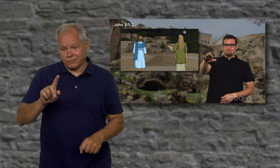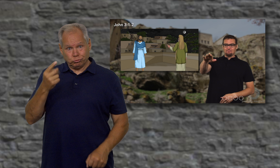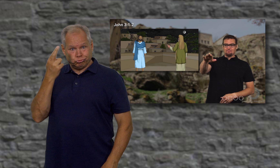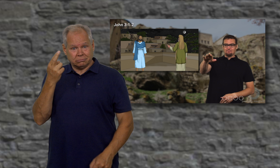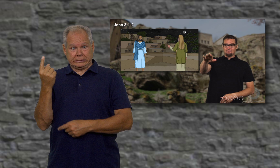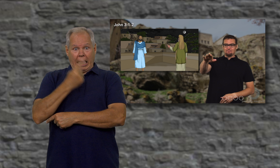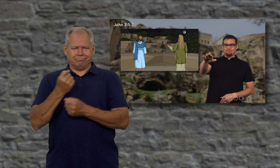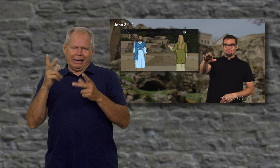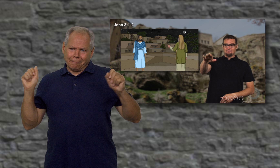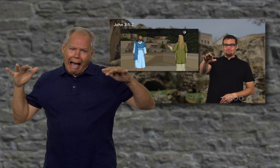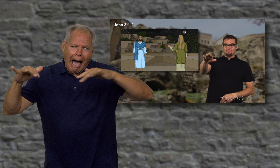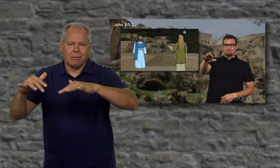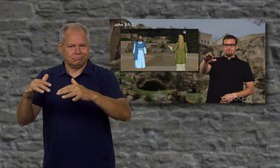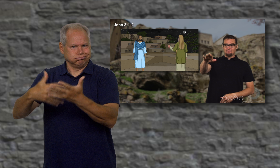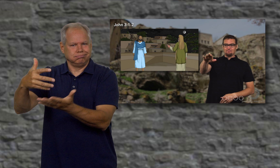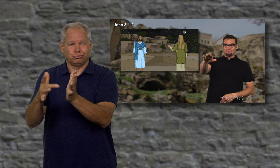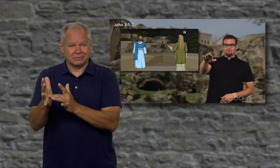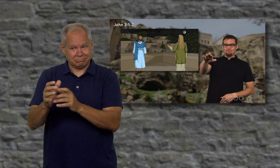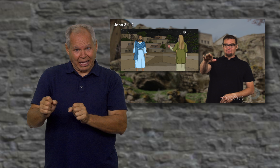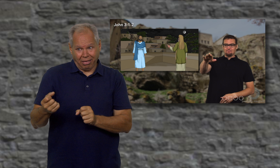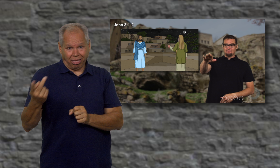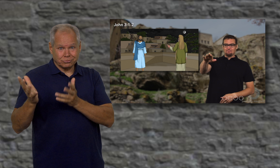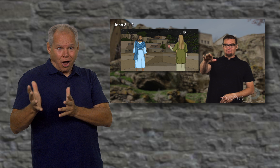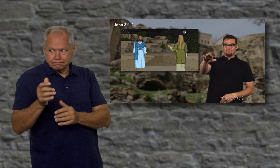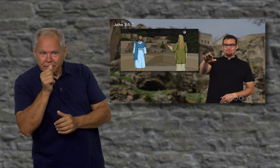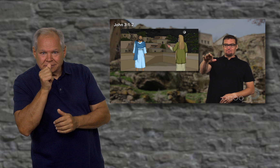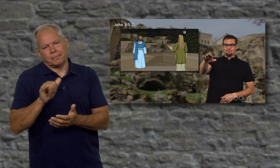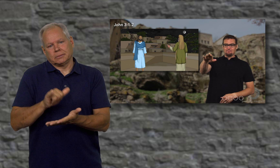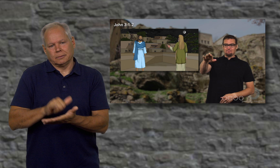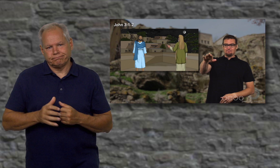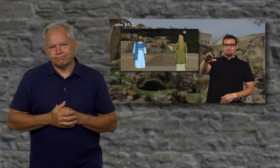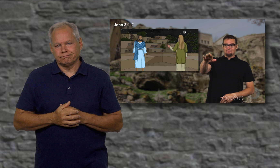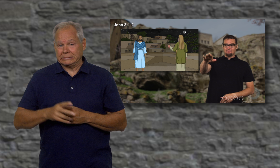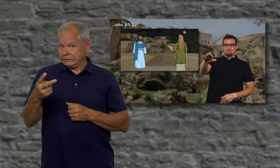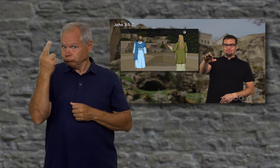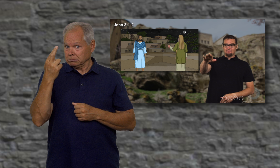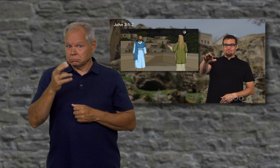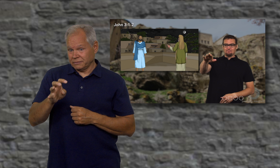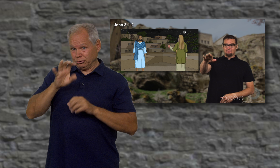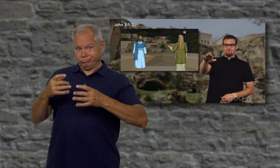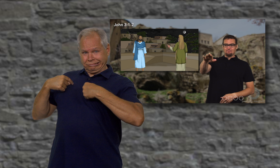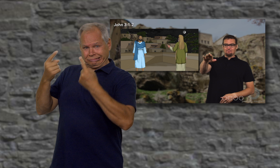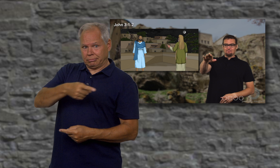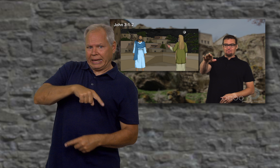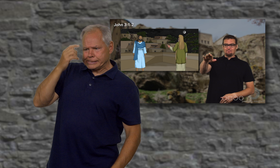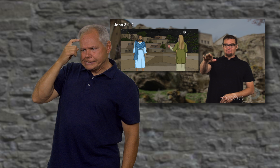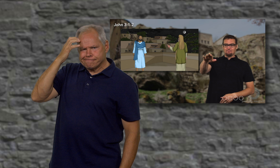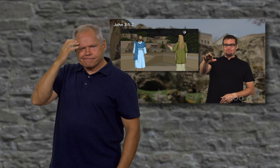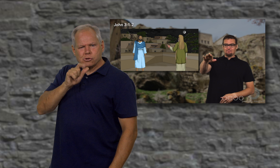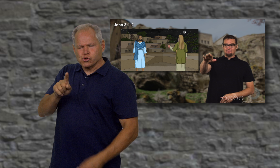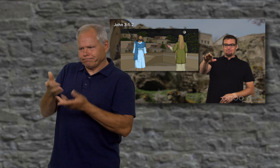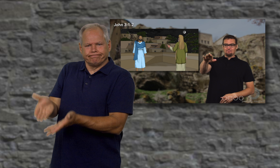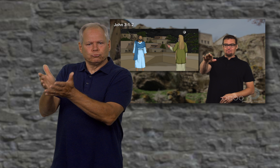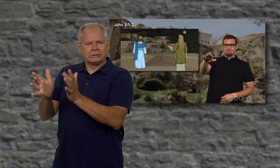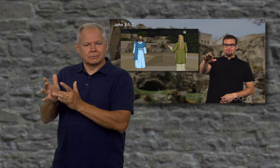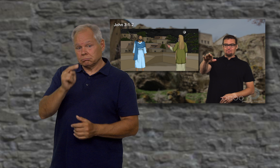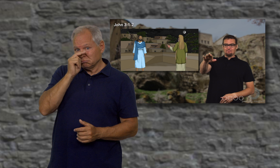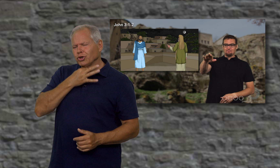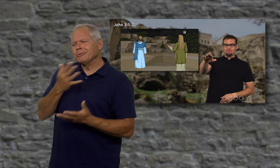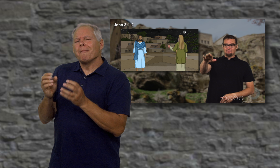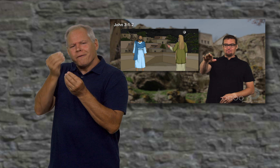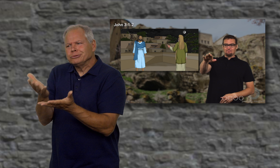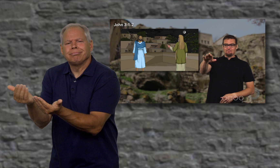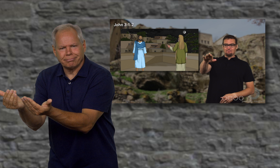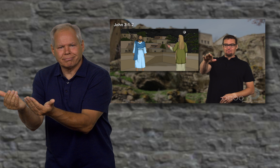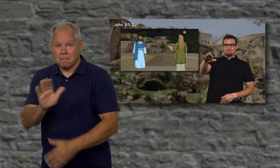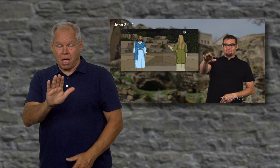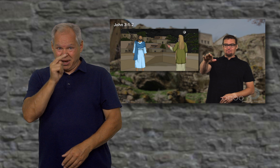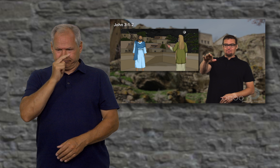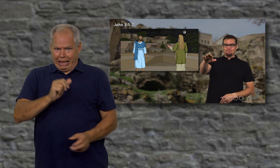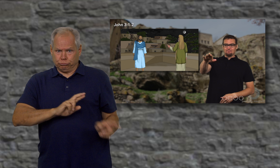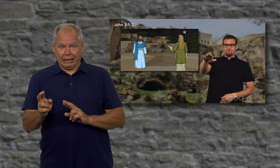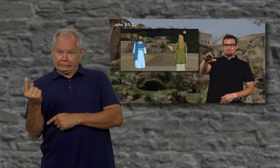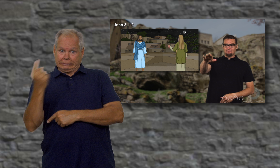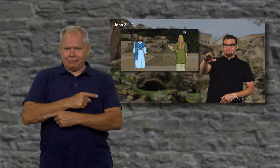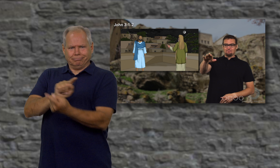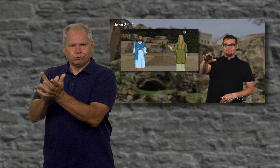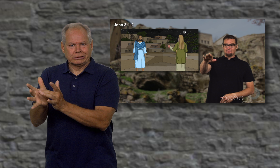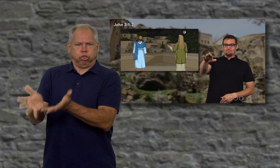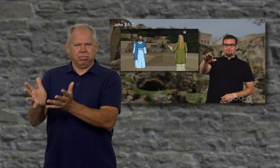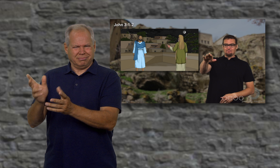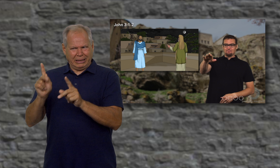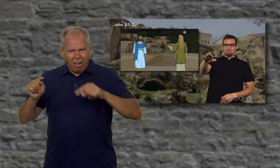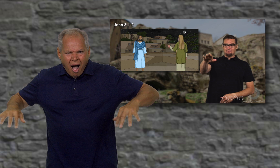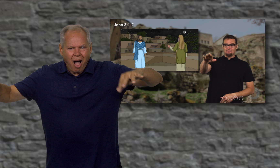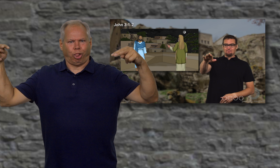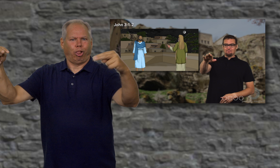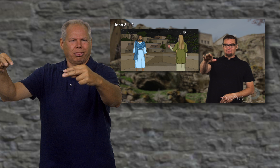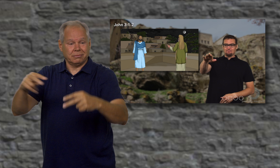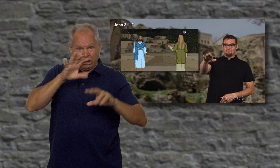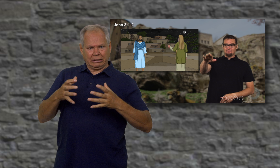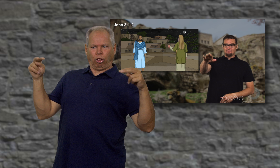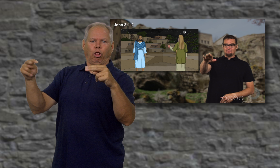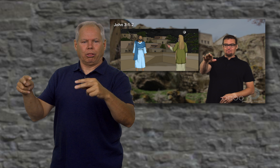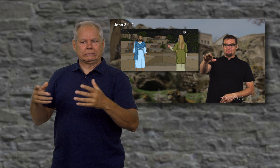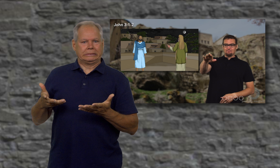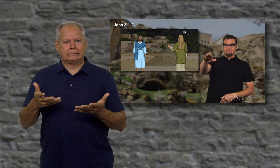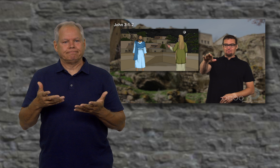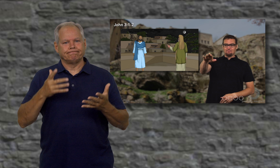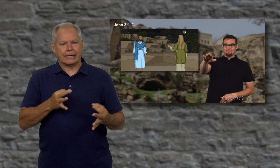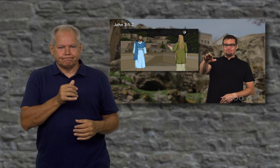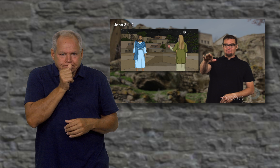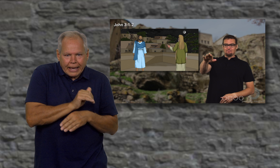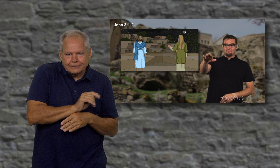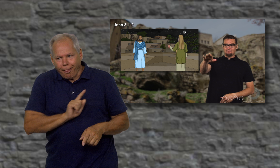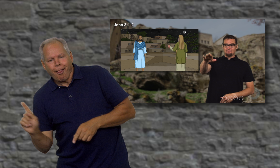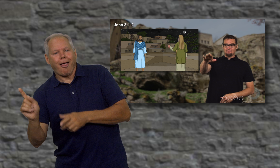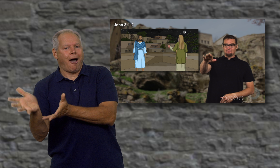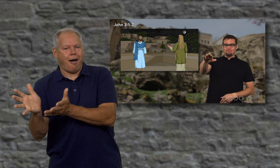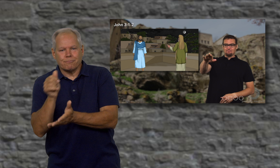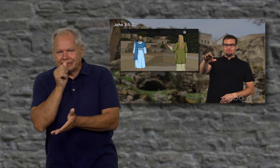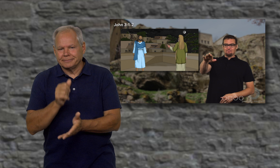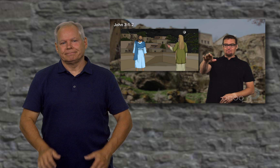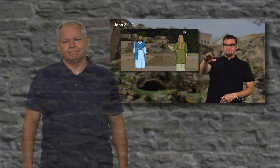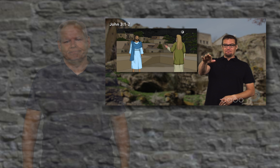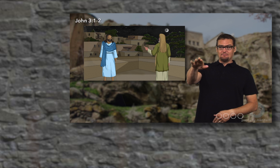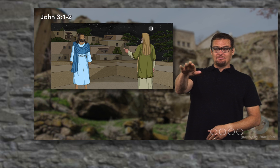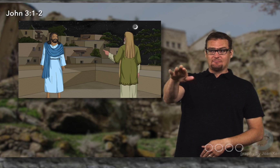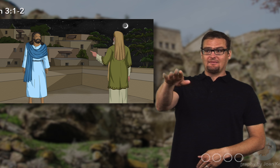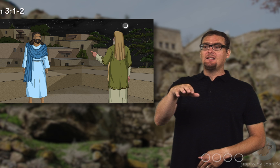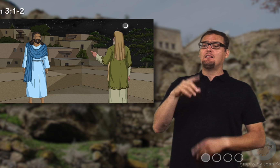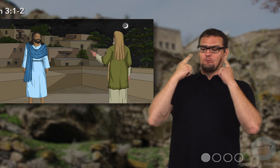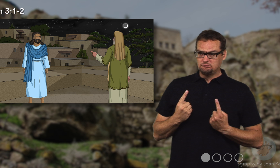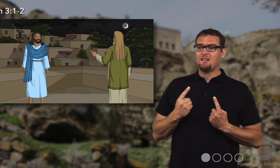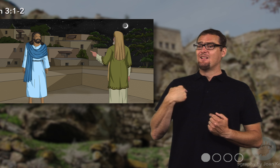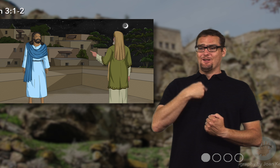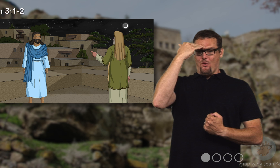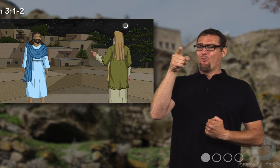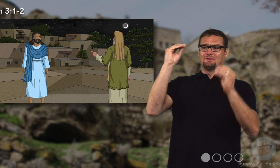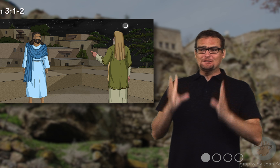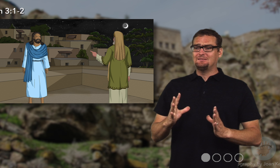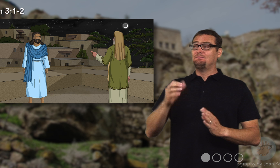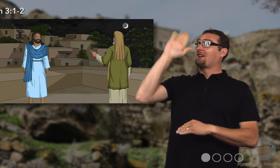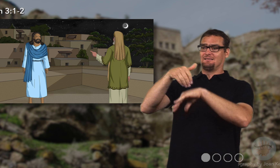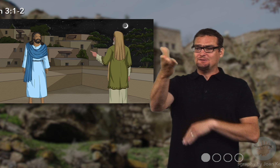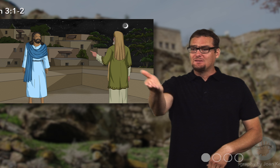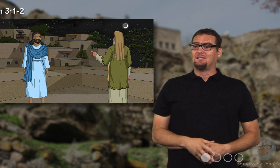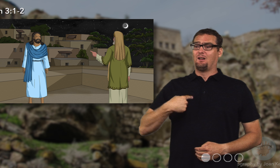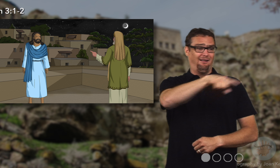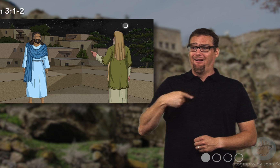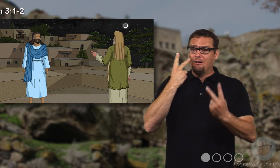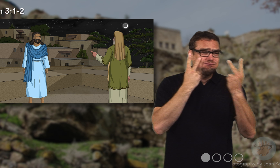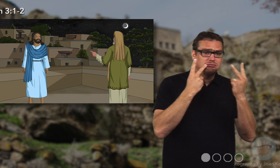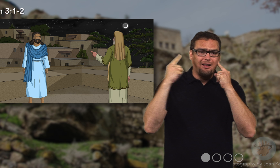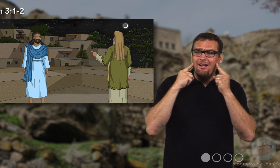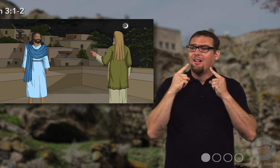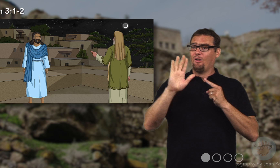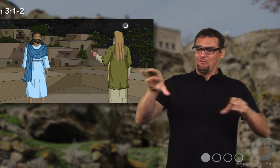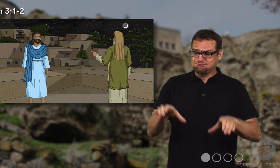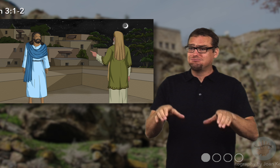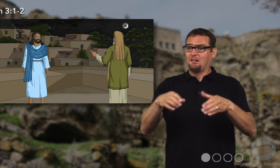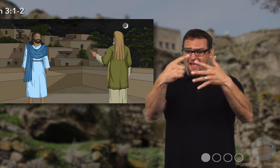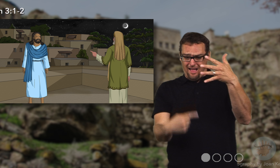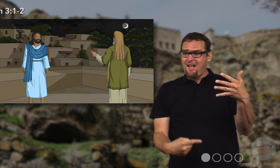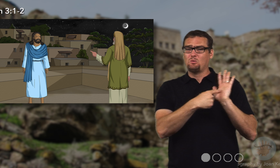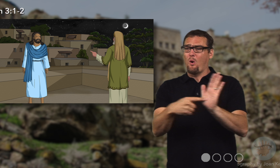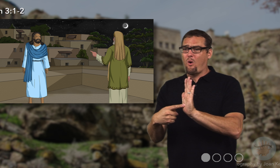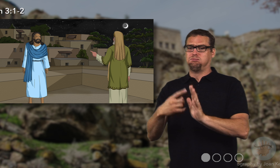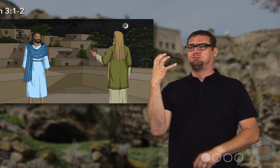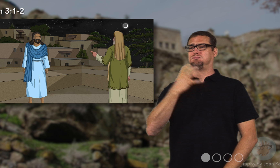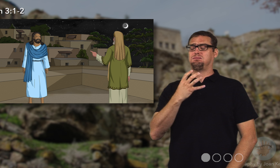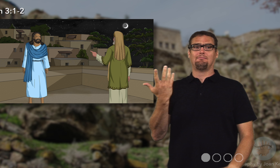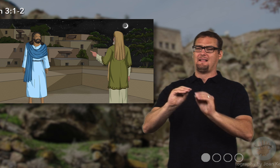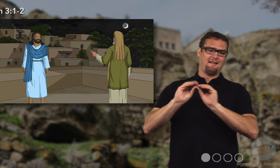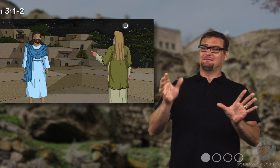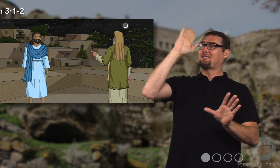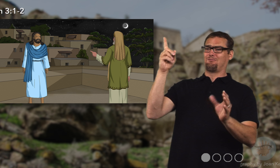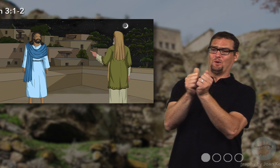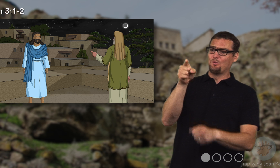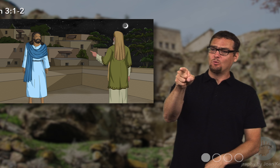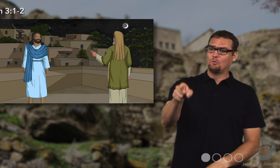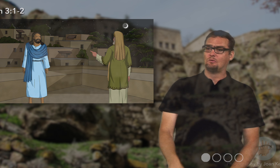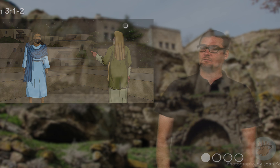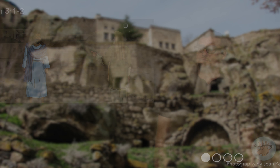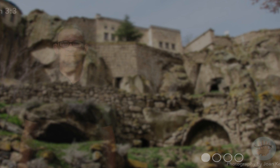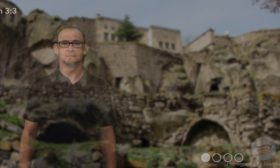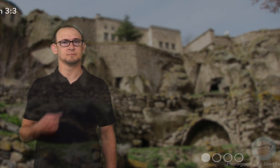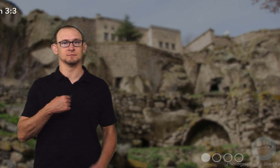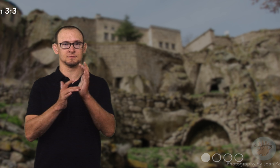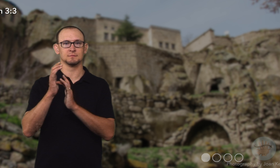For no one could perform the signs You are doing if God were not with him.”